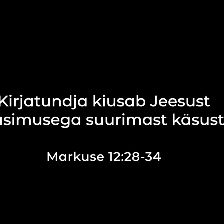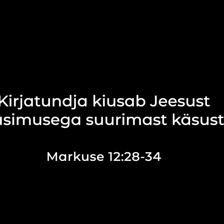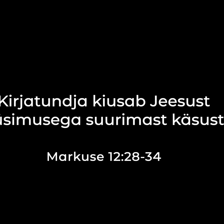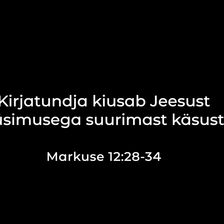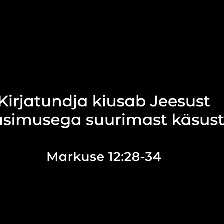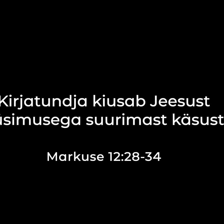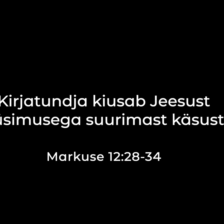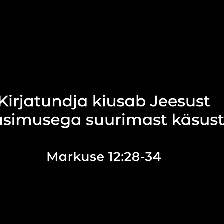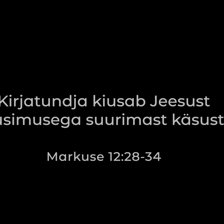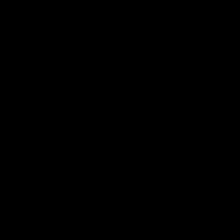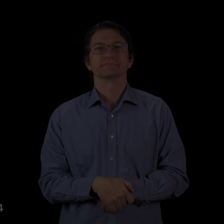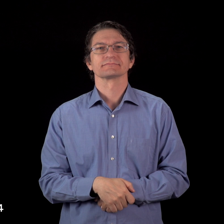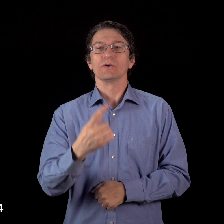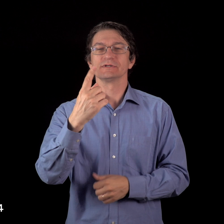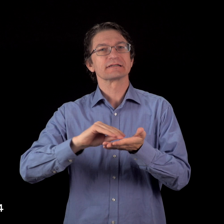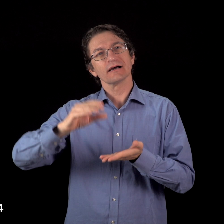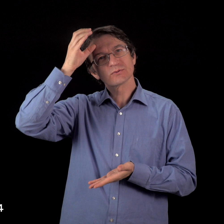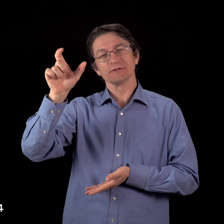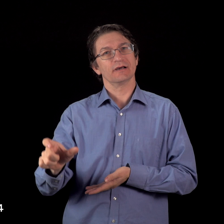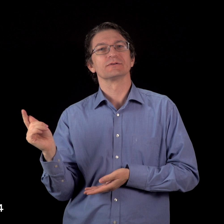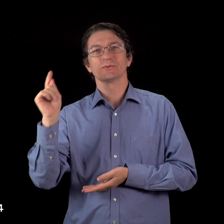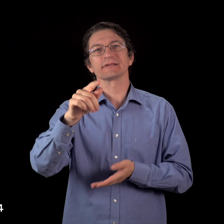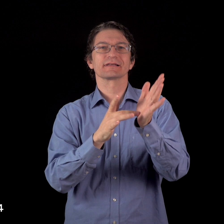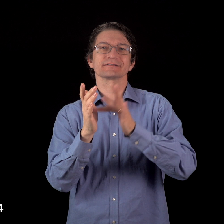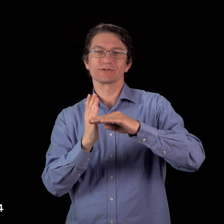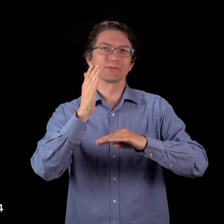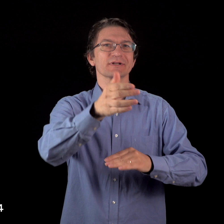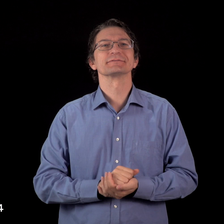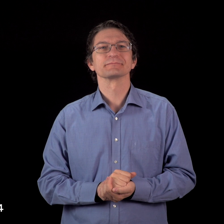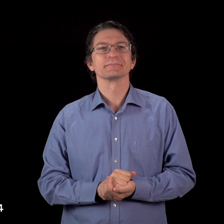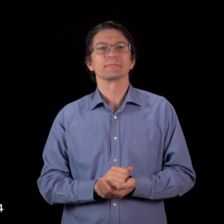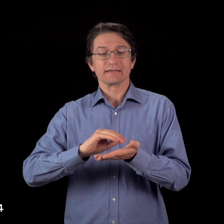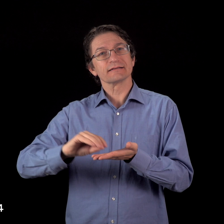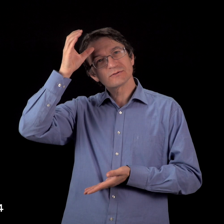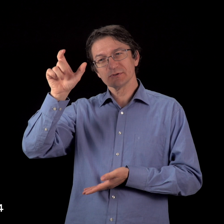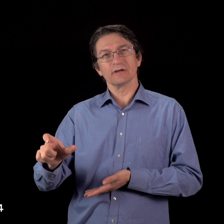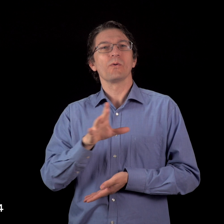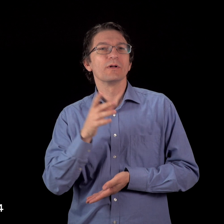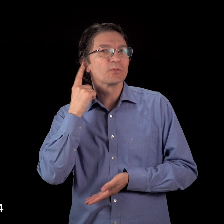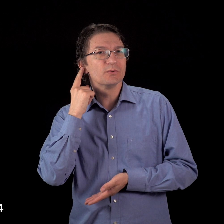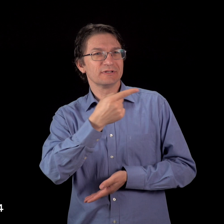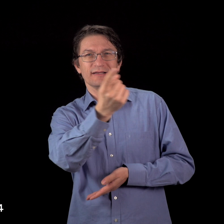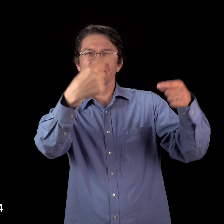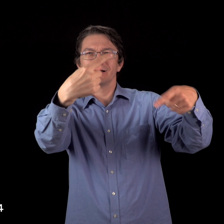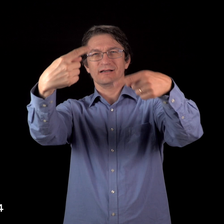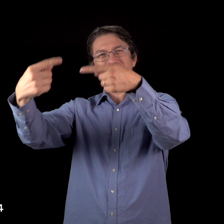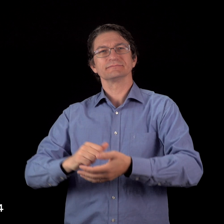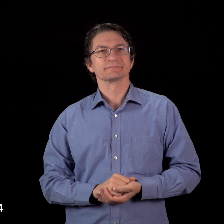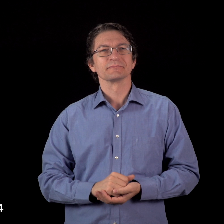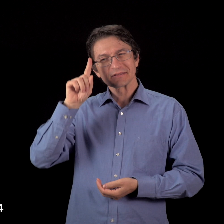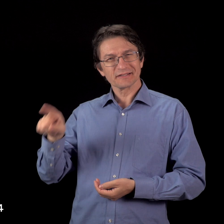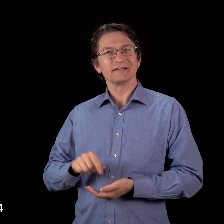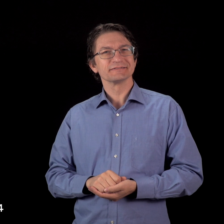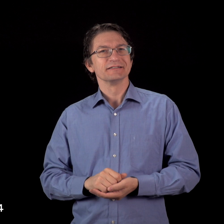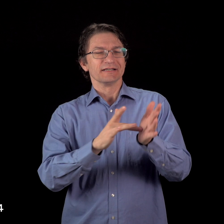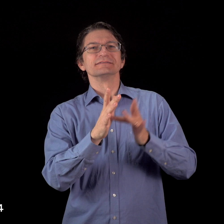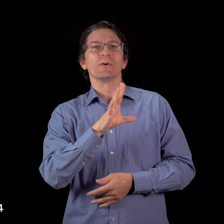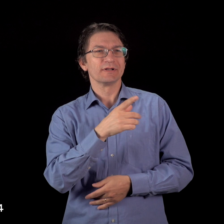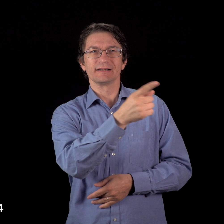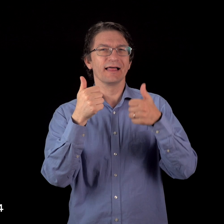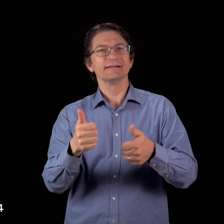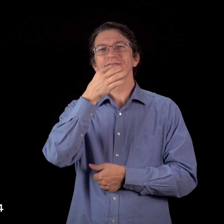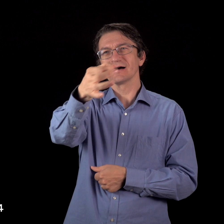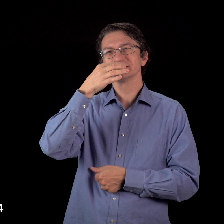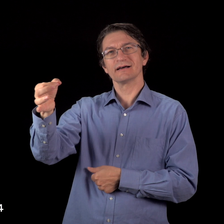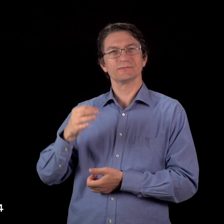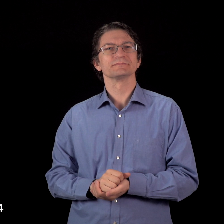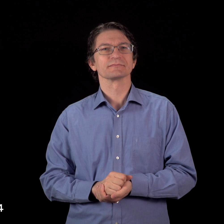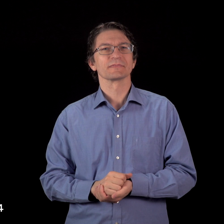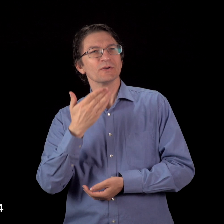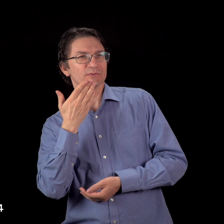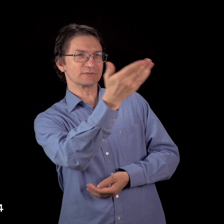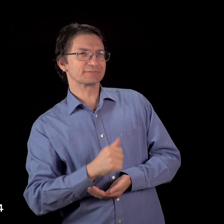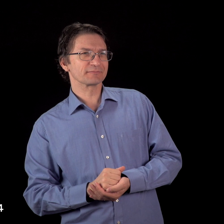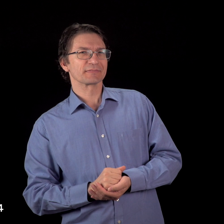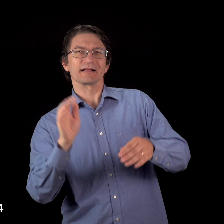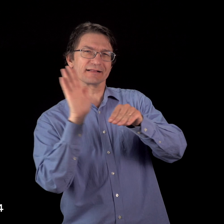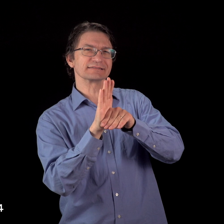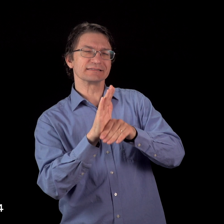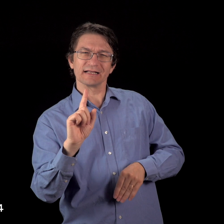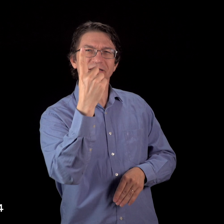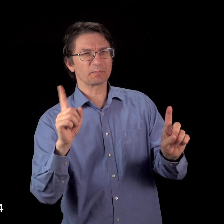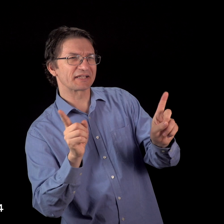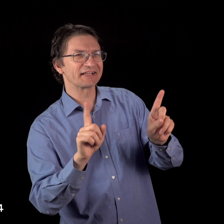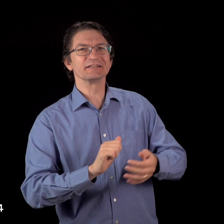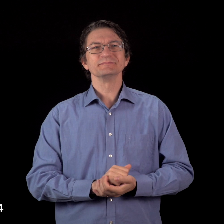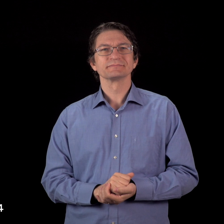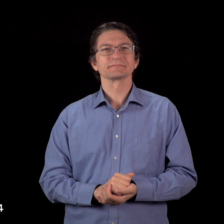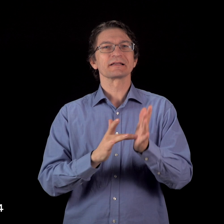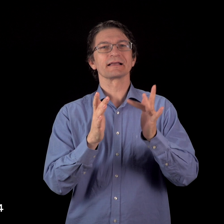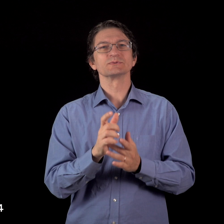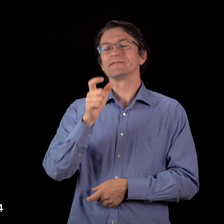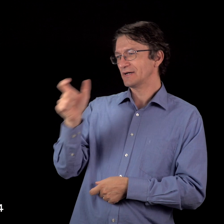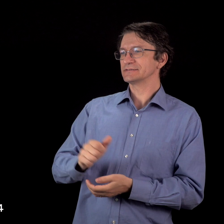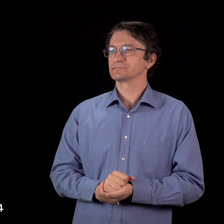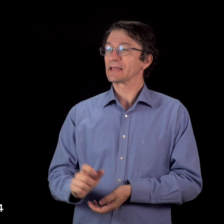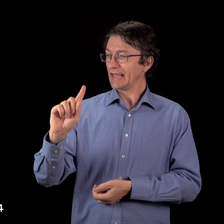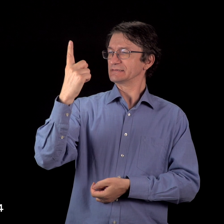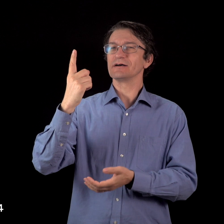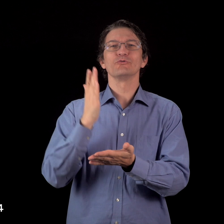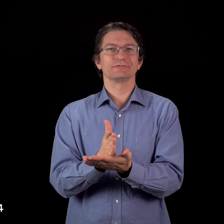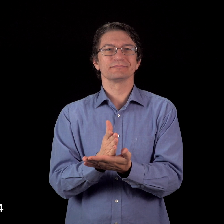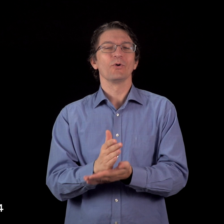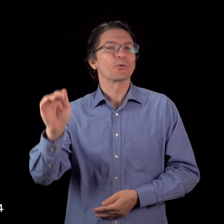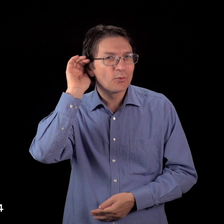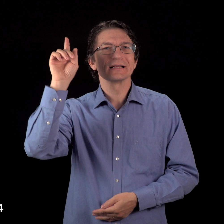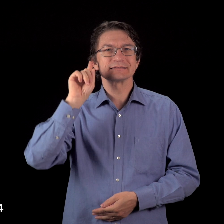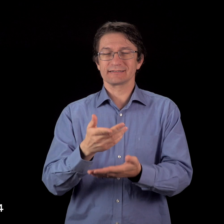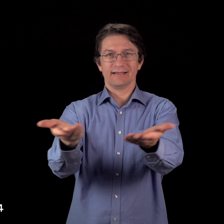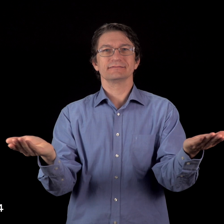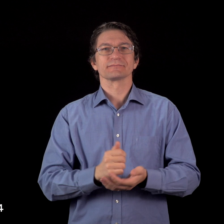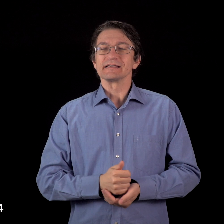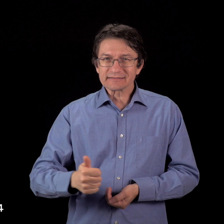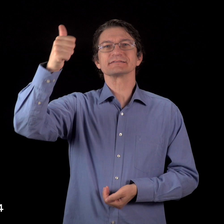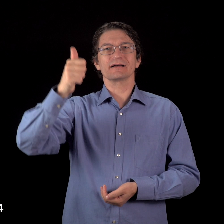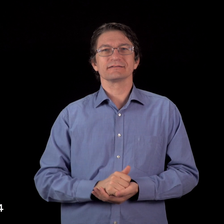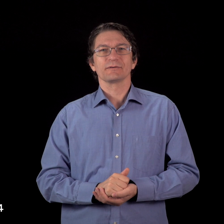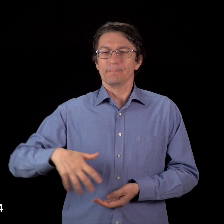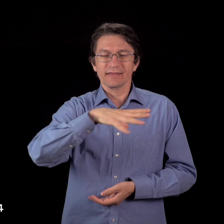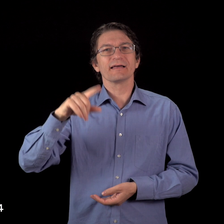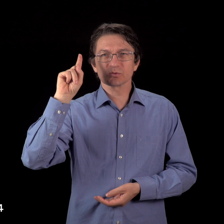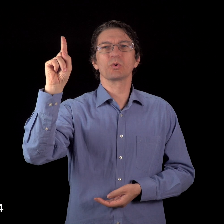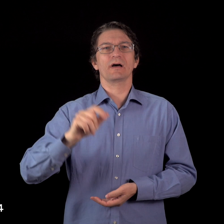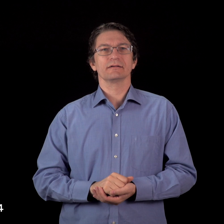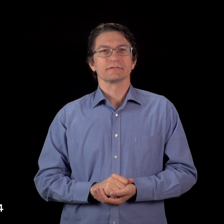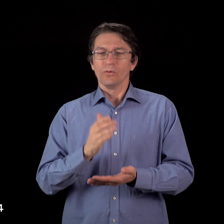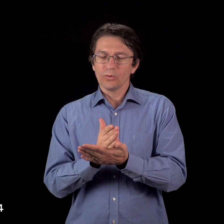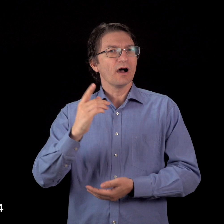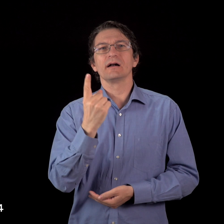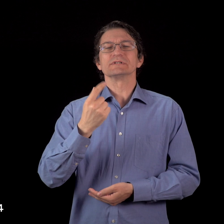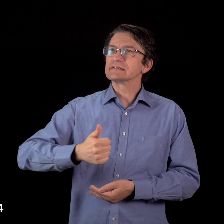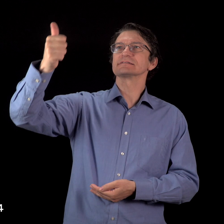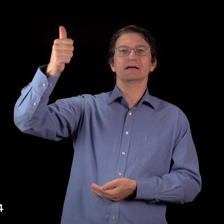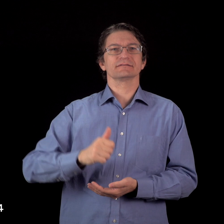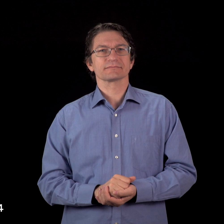Now one of the scribes had come up and heard their debate. Noticing how well Jesus had answered them, he asked Him, “Which commandment is the most important of all?” Jesus replied, “This is the most important: ‘Hear O Israel, the Lord our God, the Lord is One.